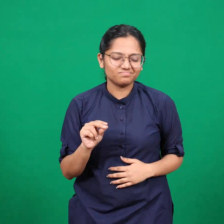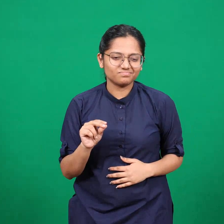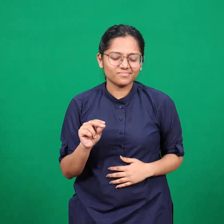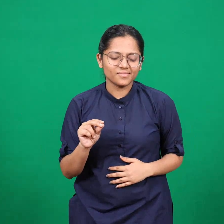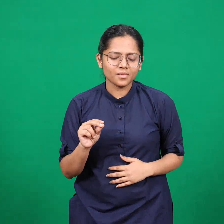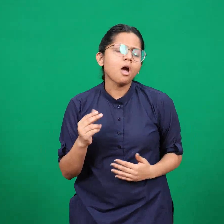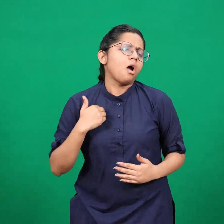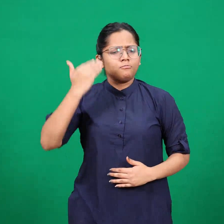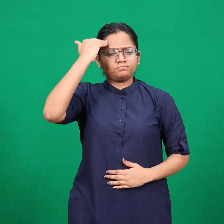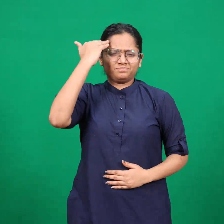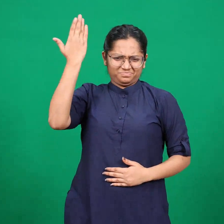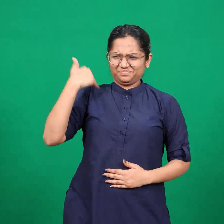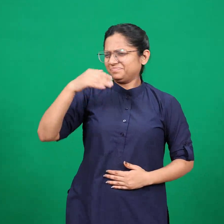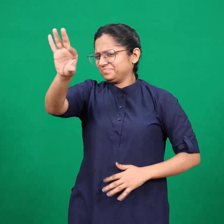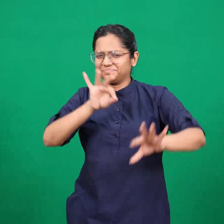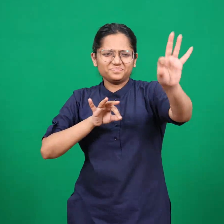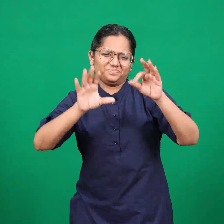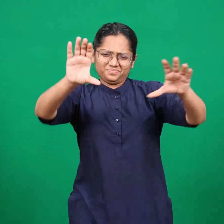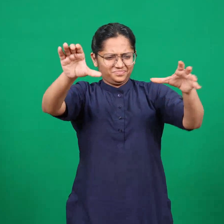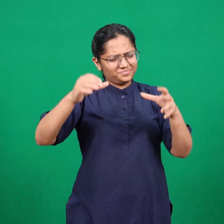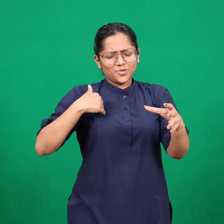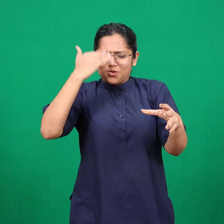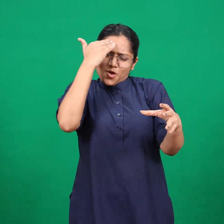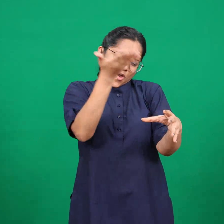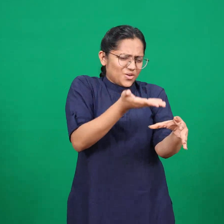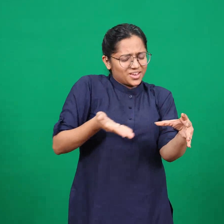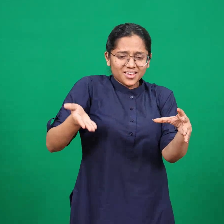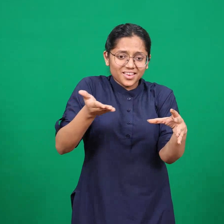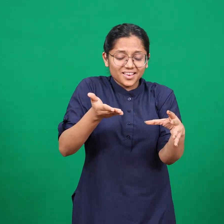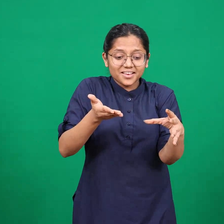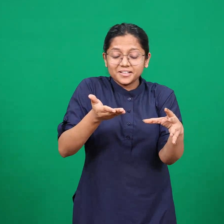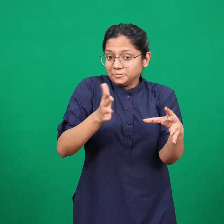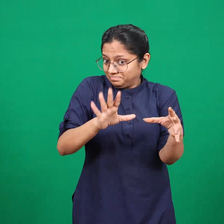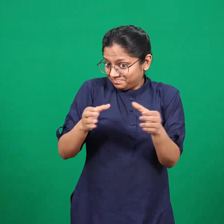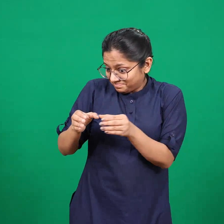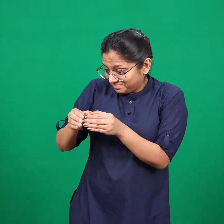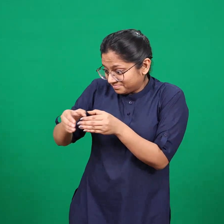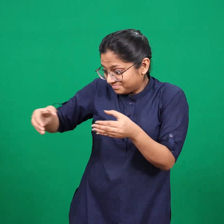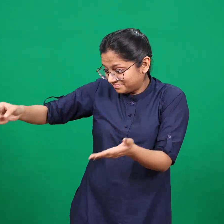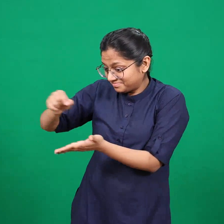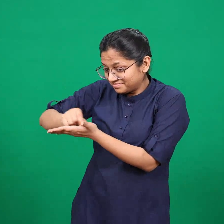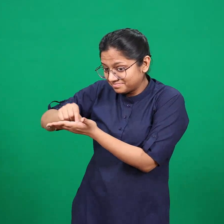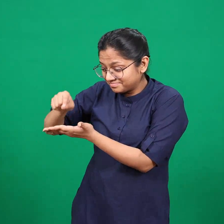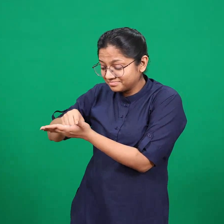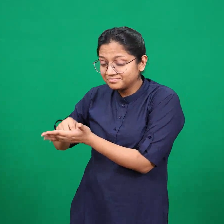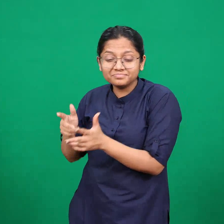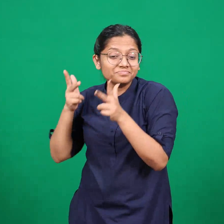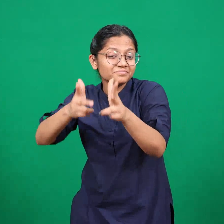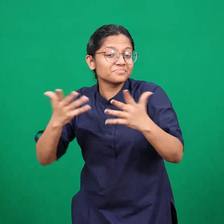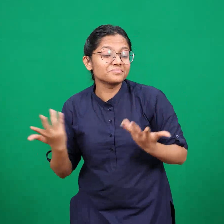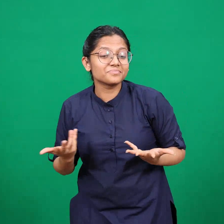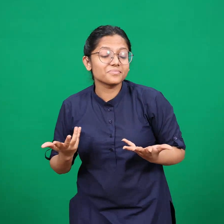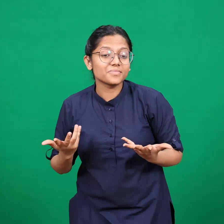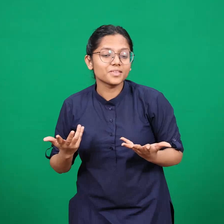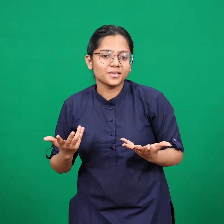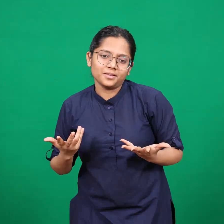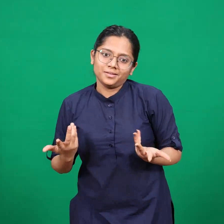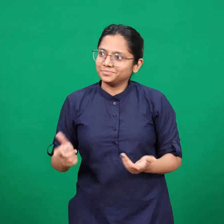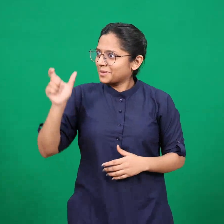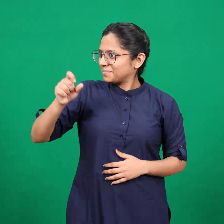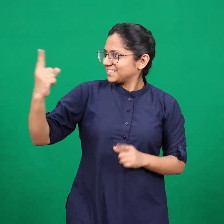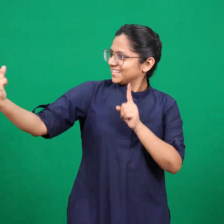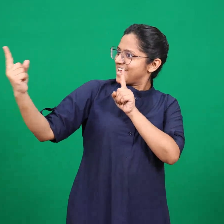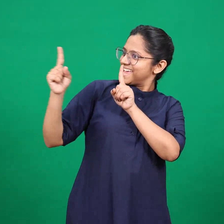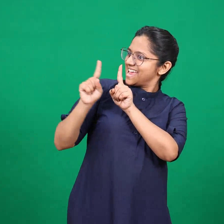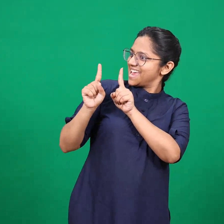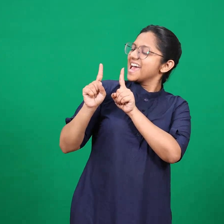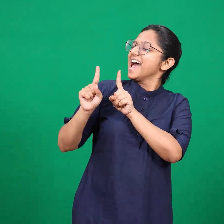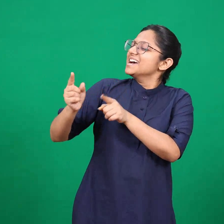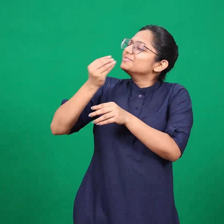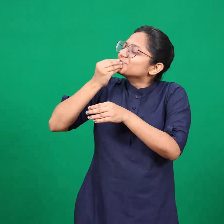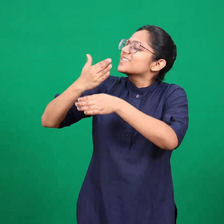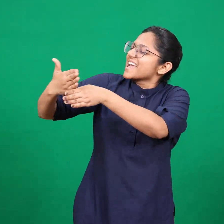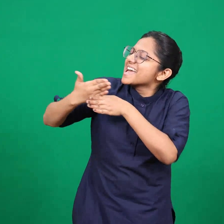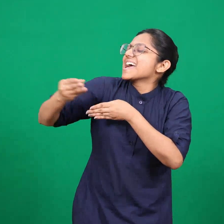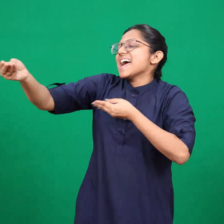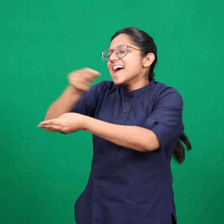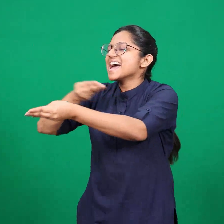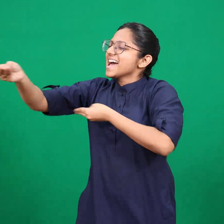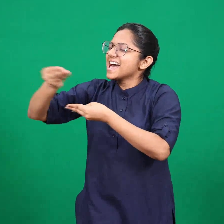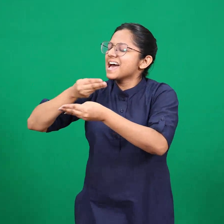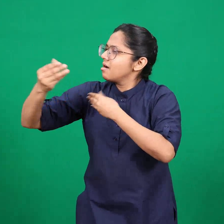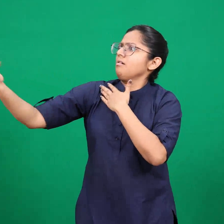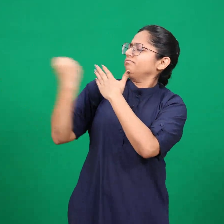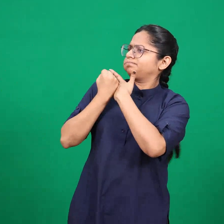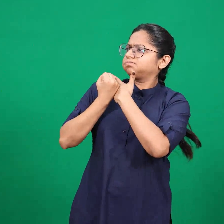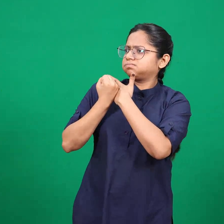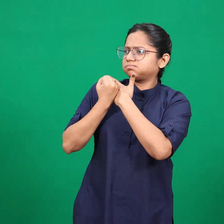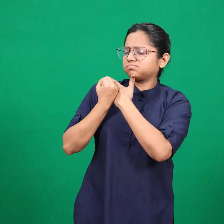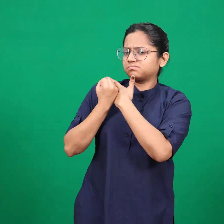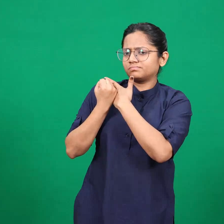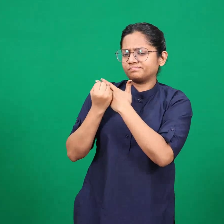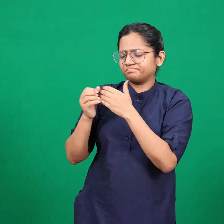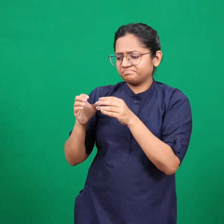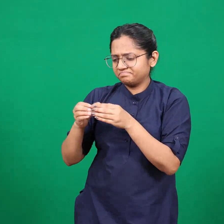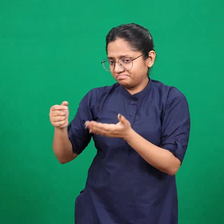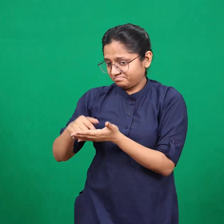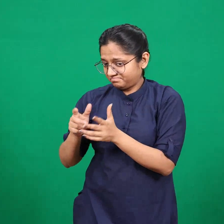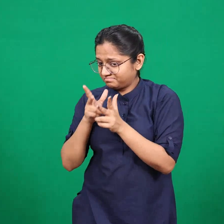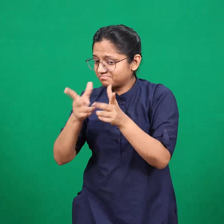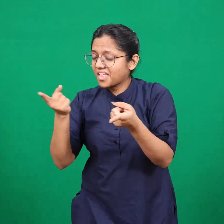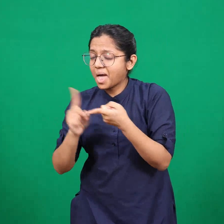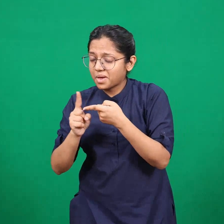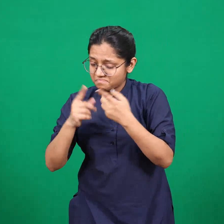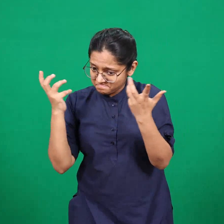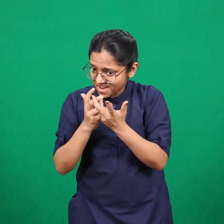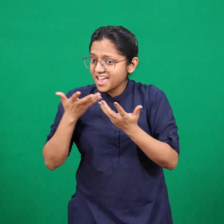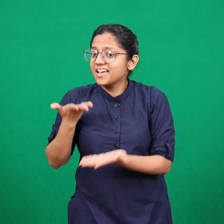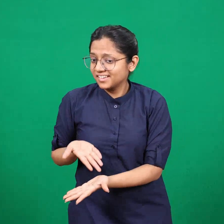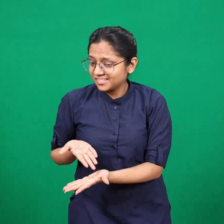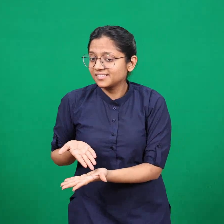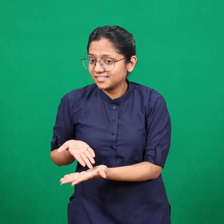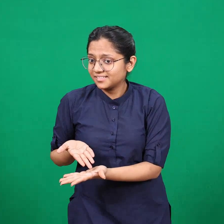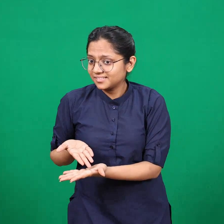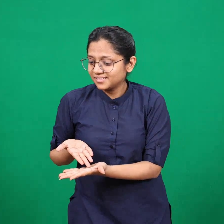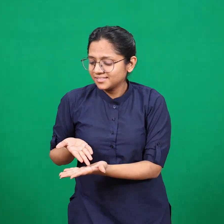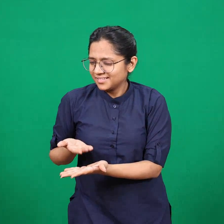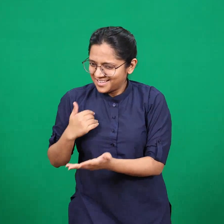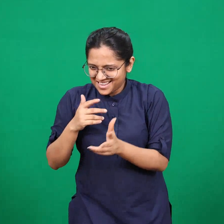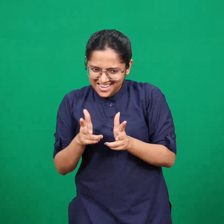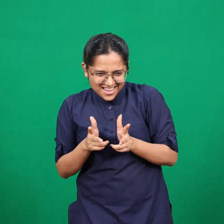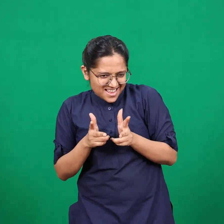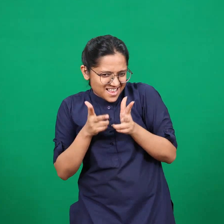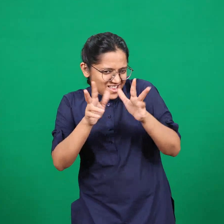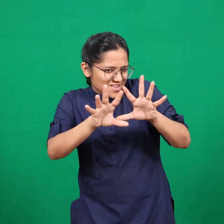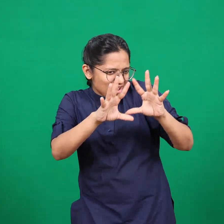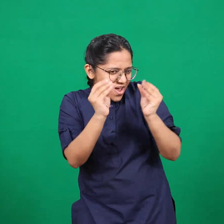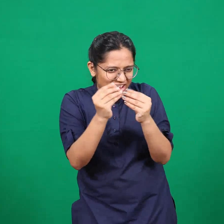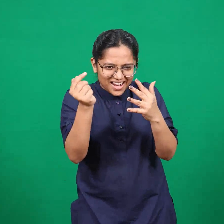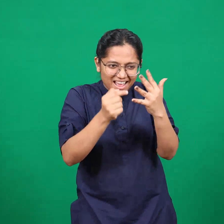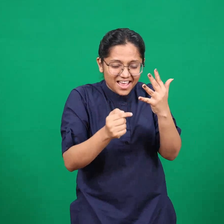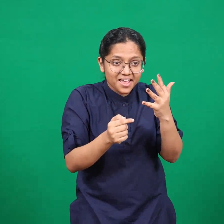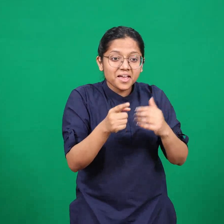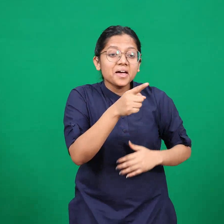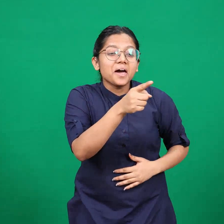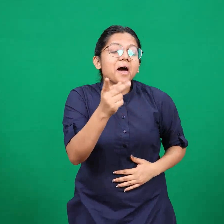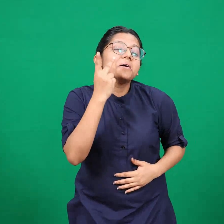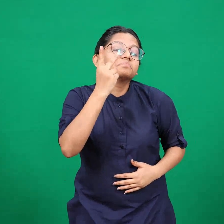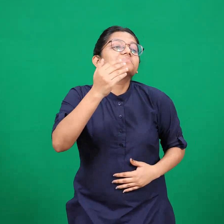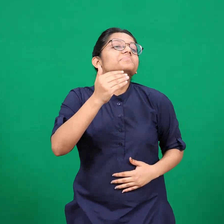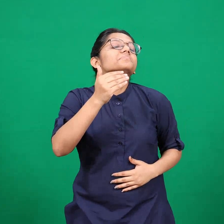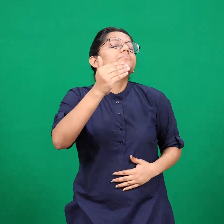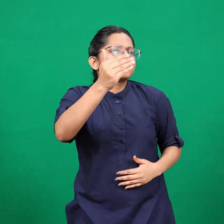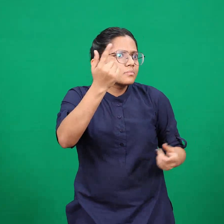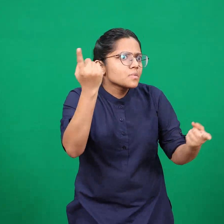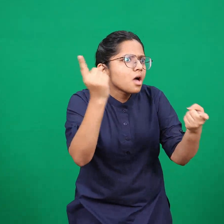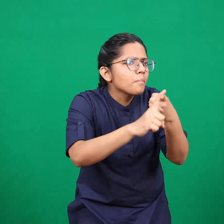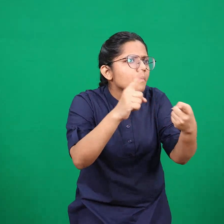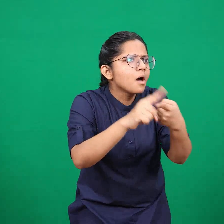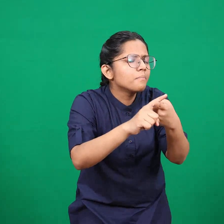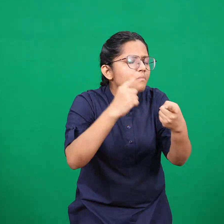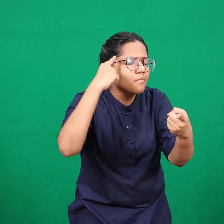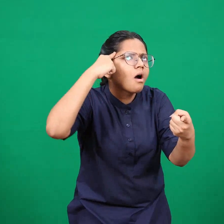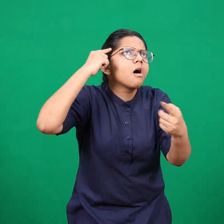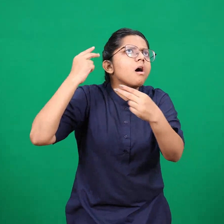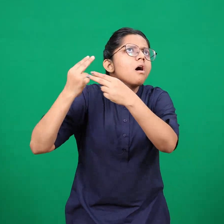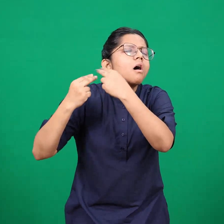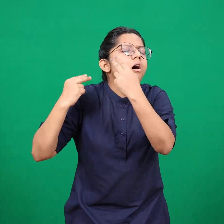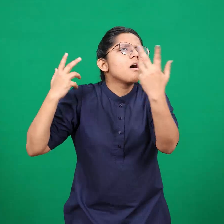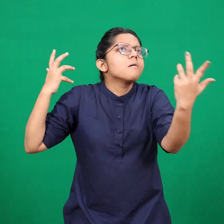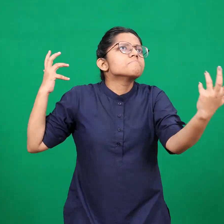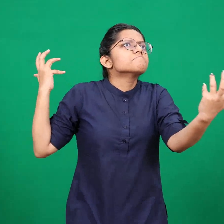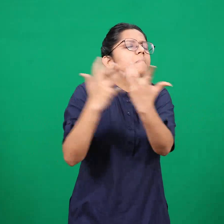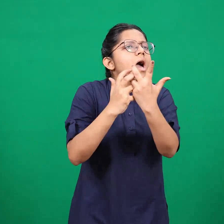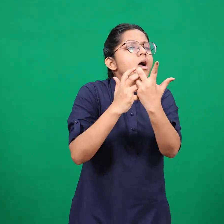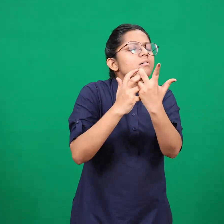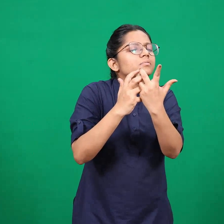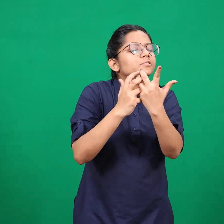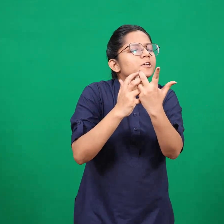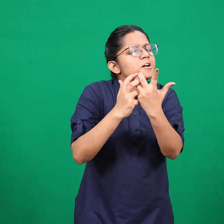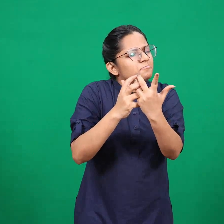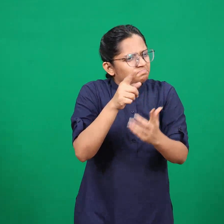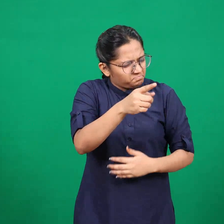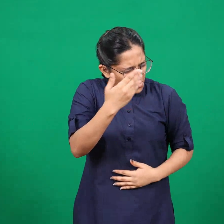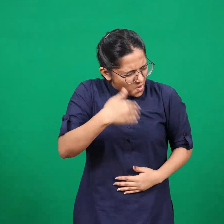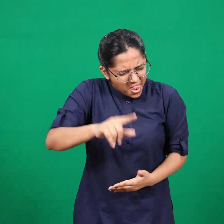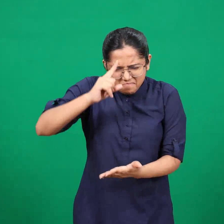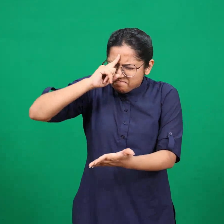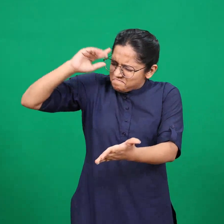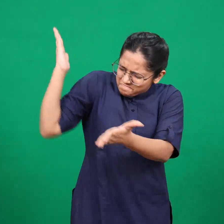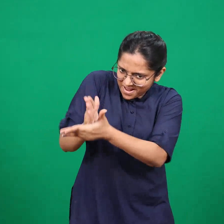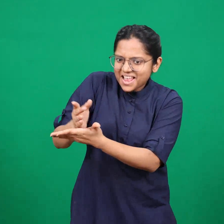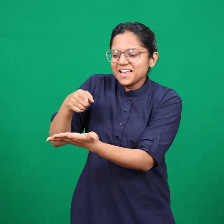But this is to fulfill the Scripture: ' The one who shares My bread has lifted up his heel against Me.'